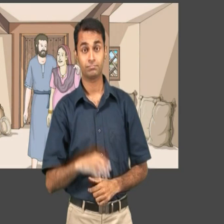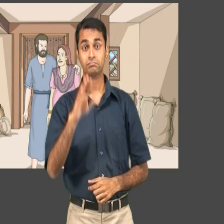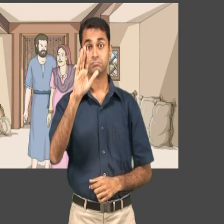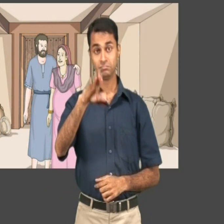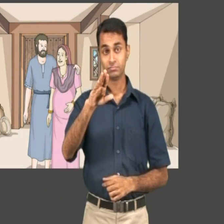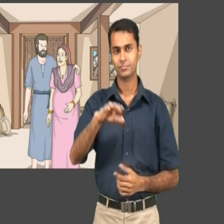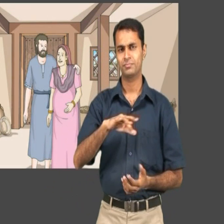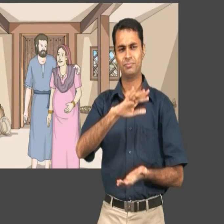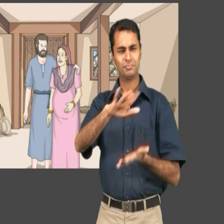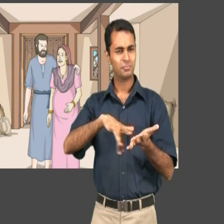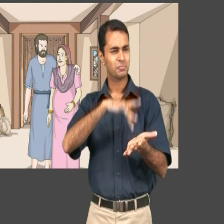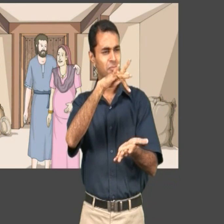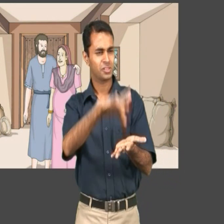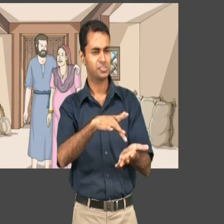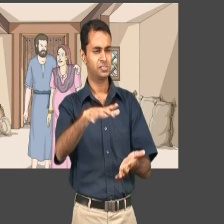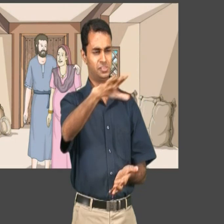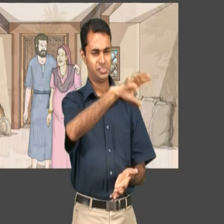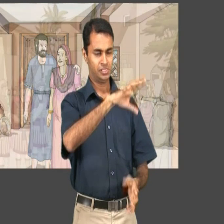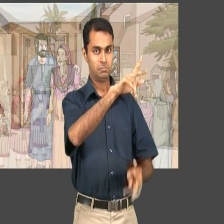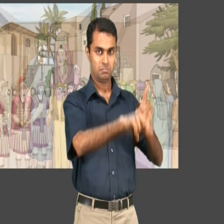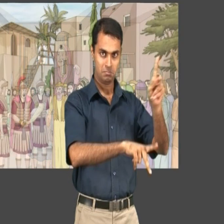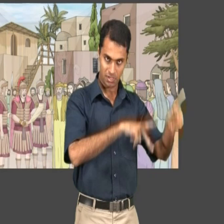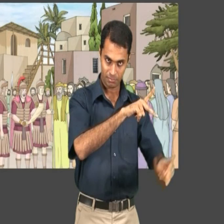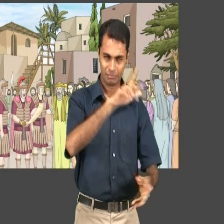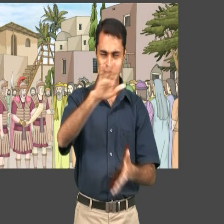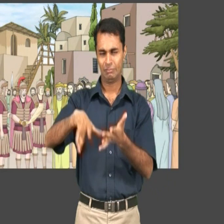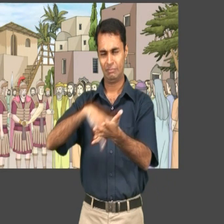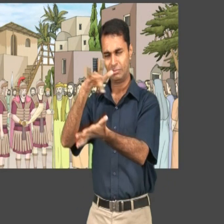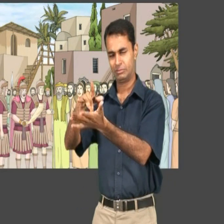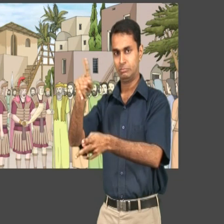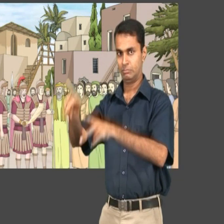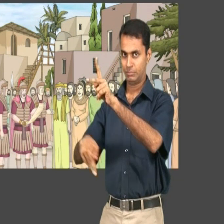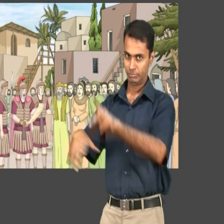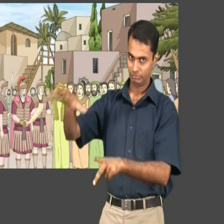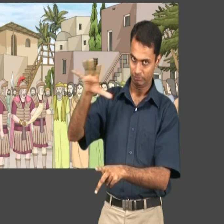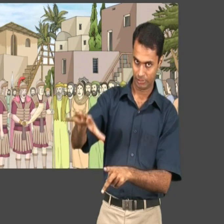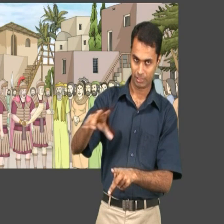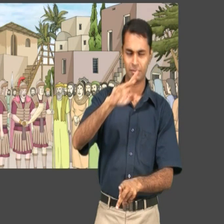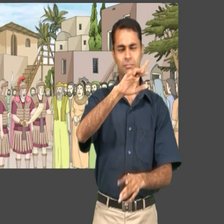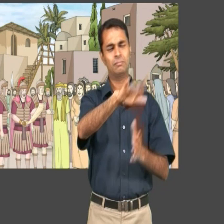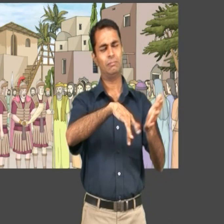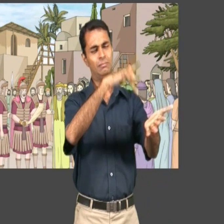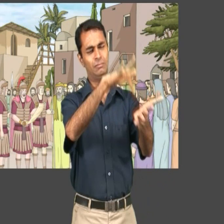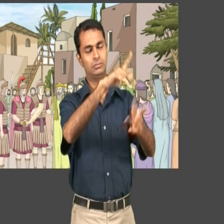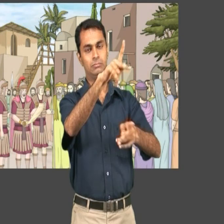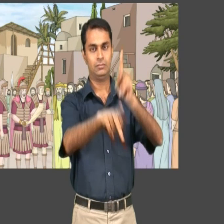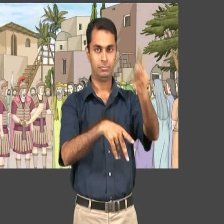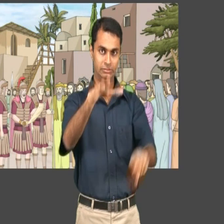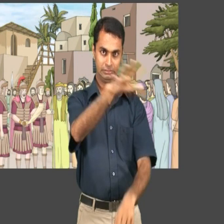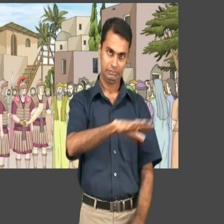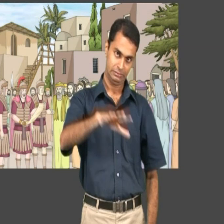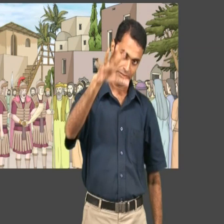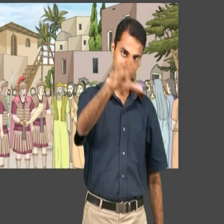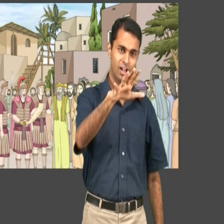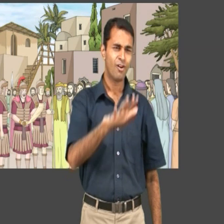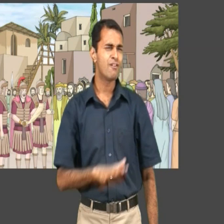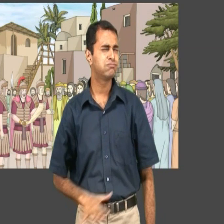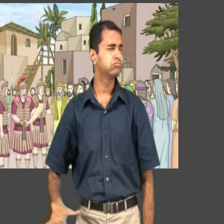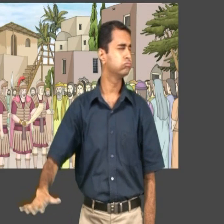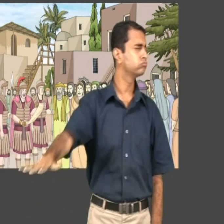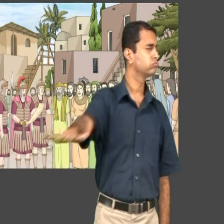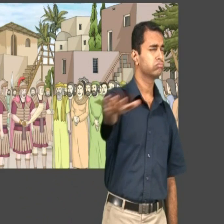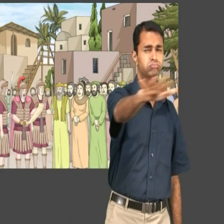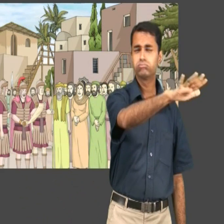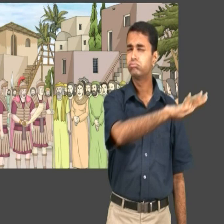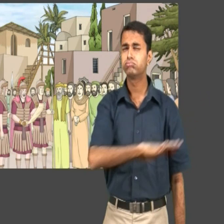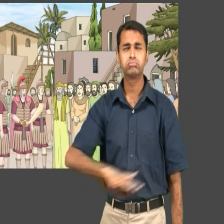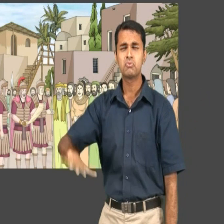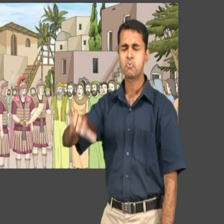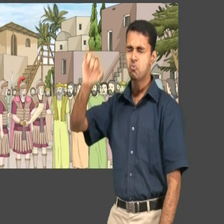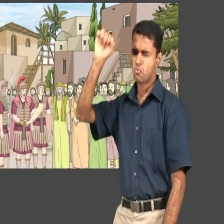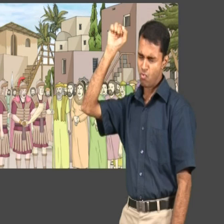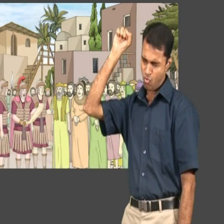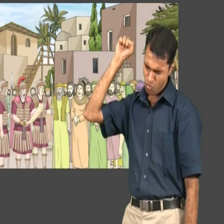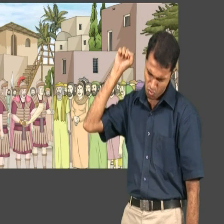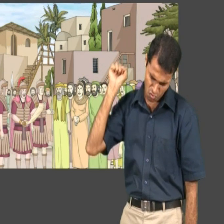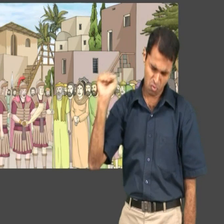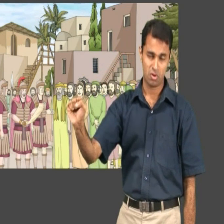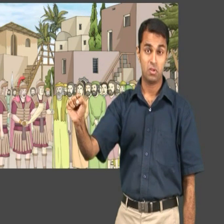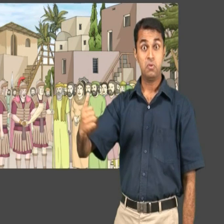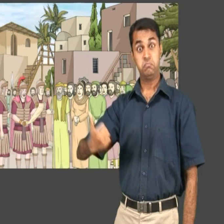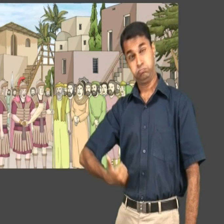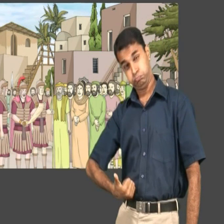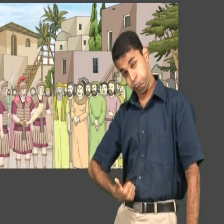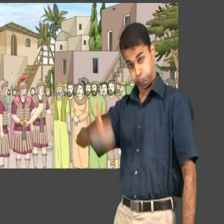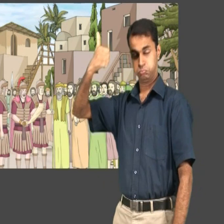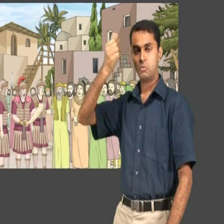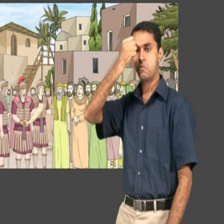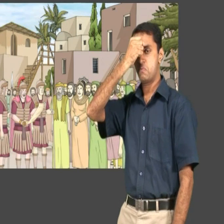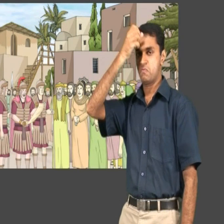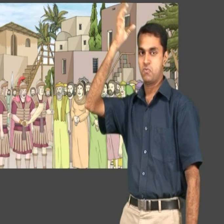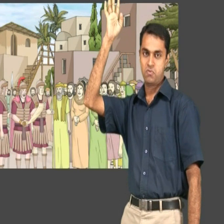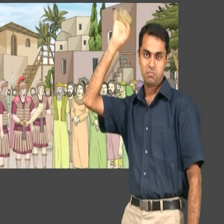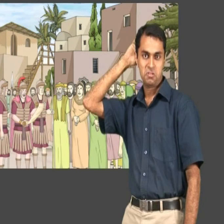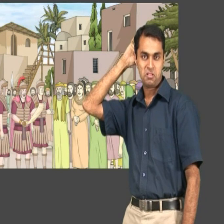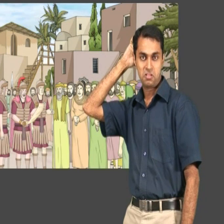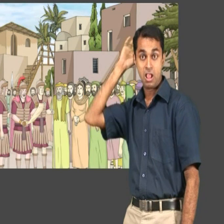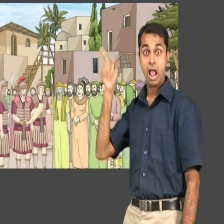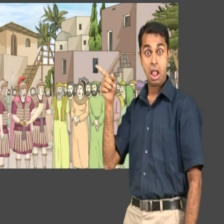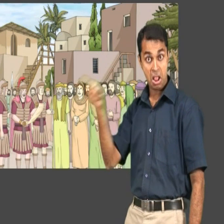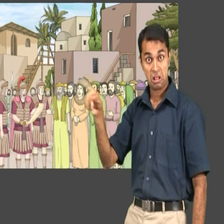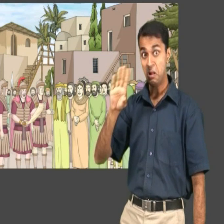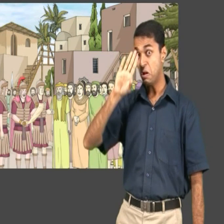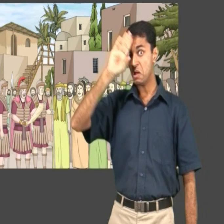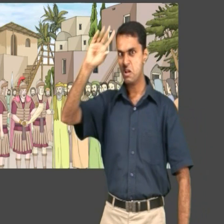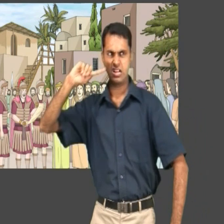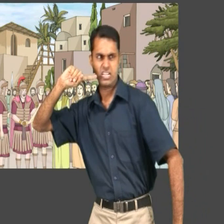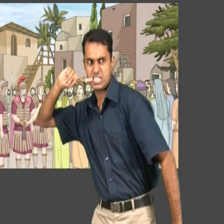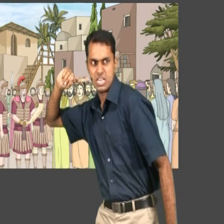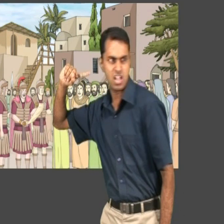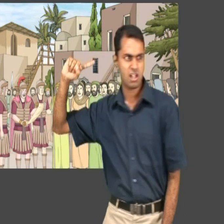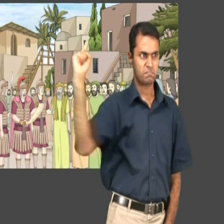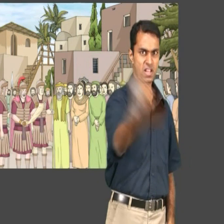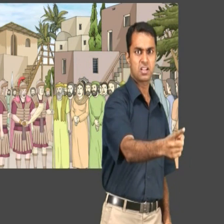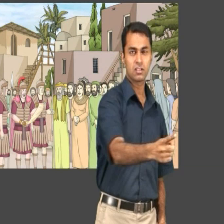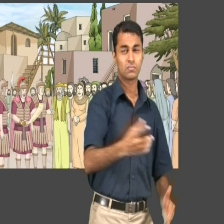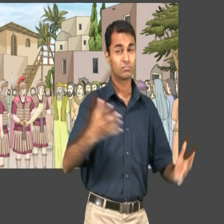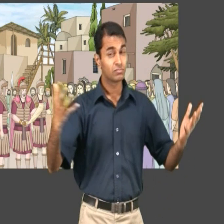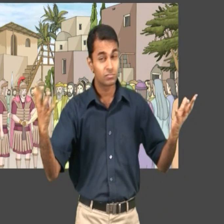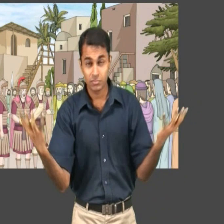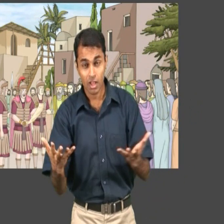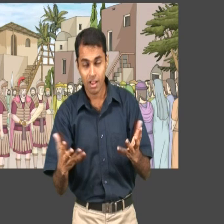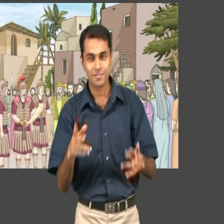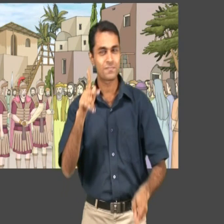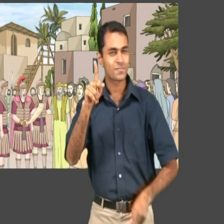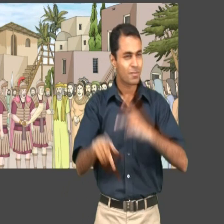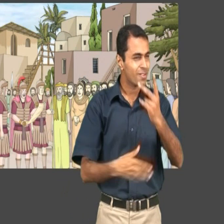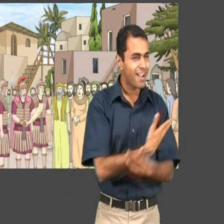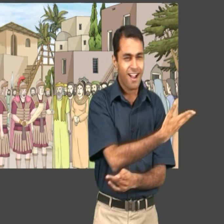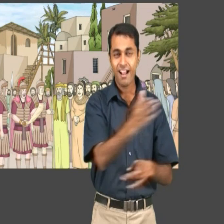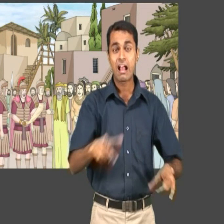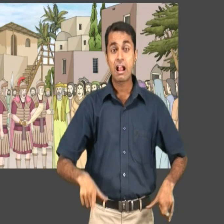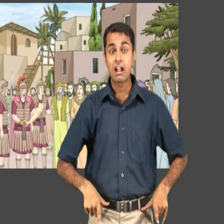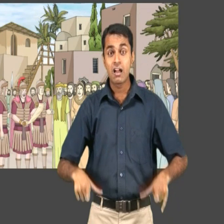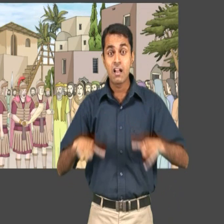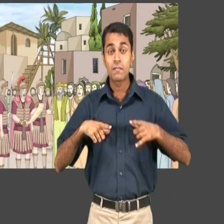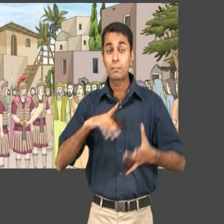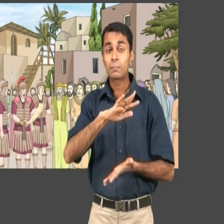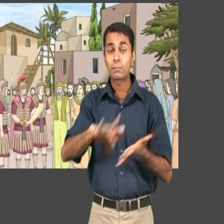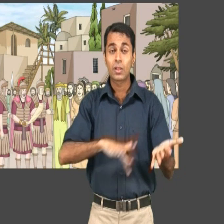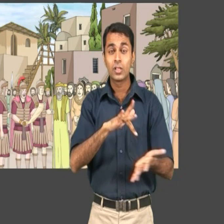Now in those days a decree went out from Caesar Augustus that a census should be taken of the whole empire.